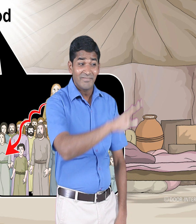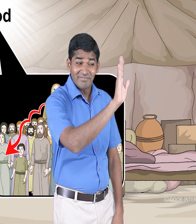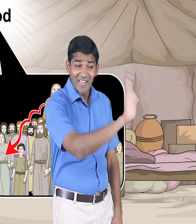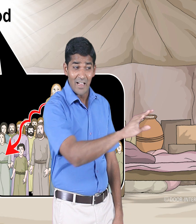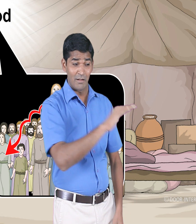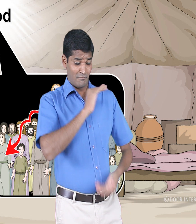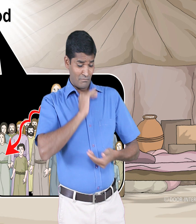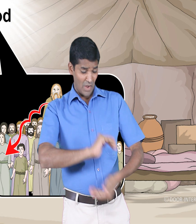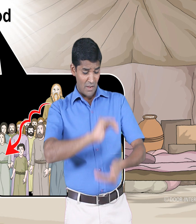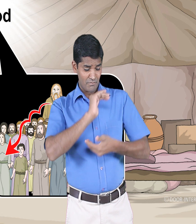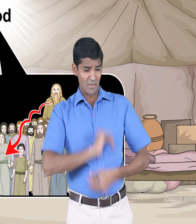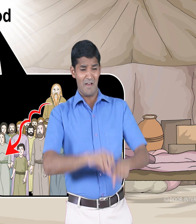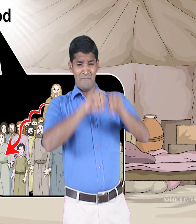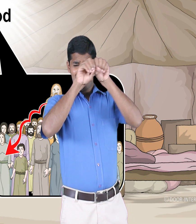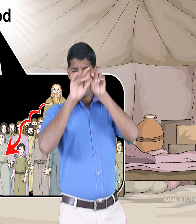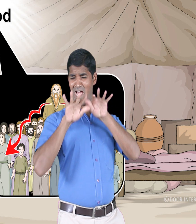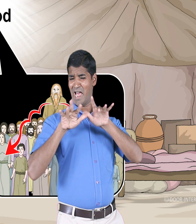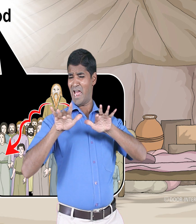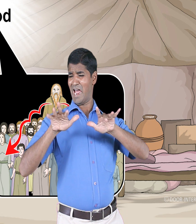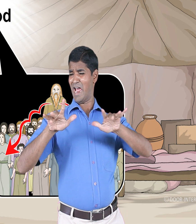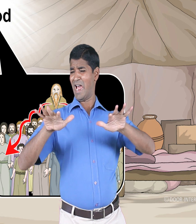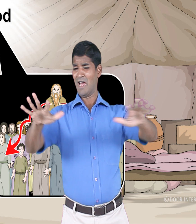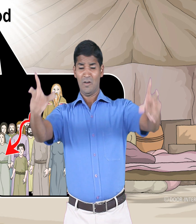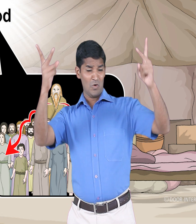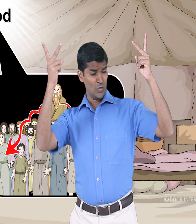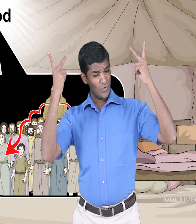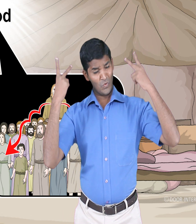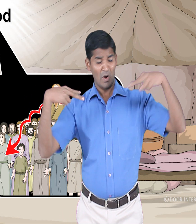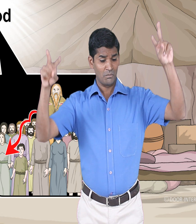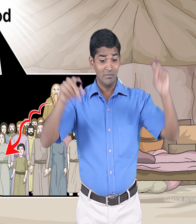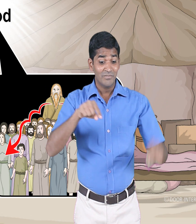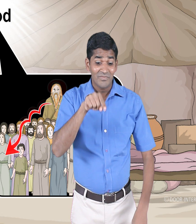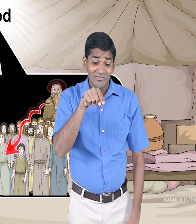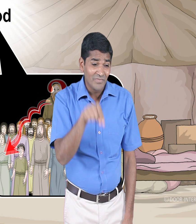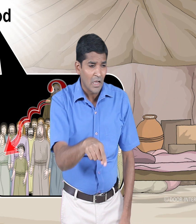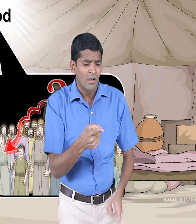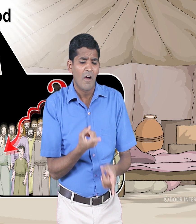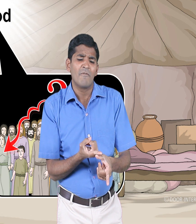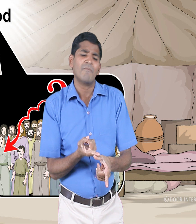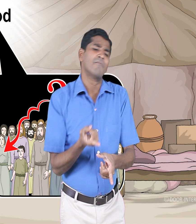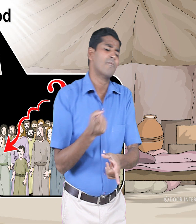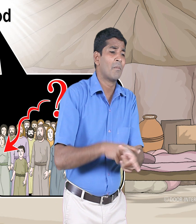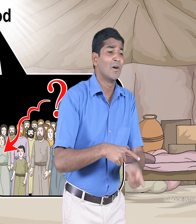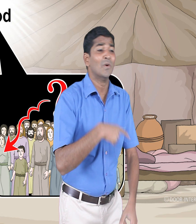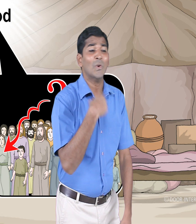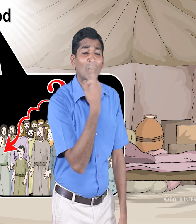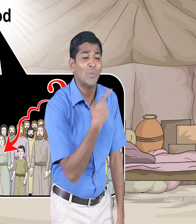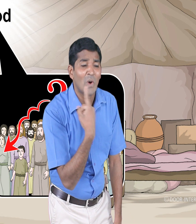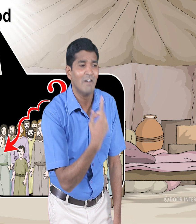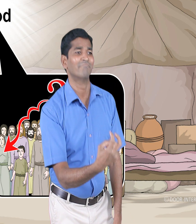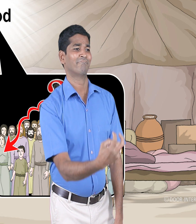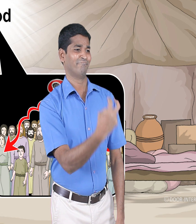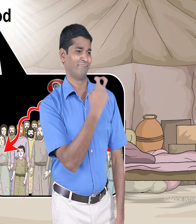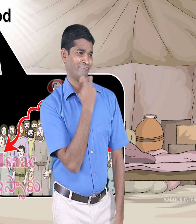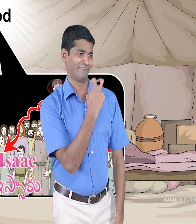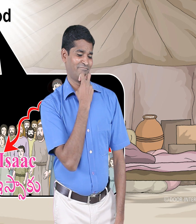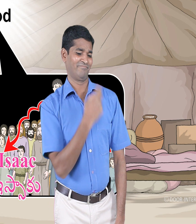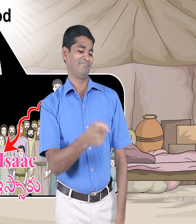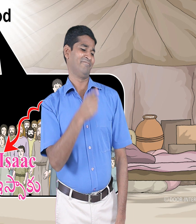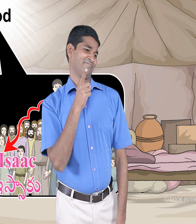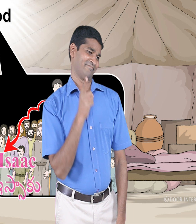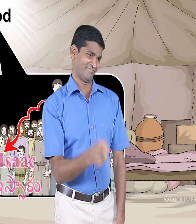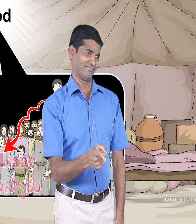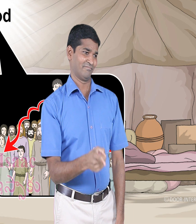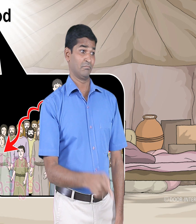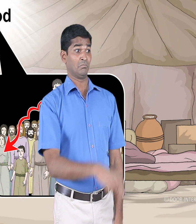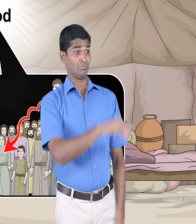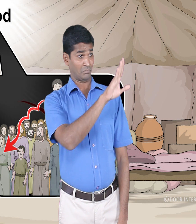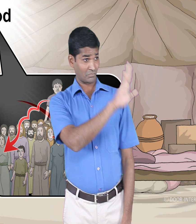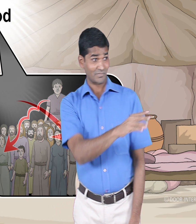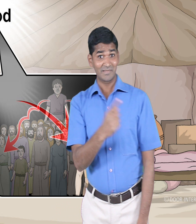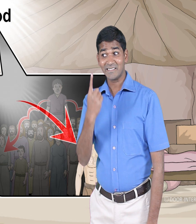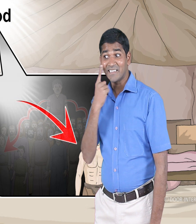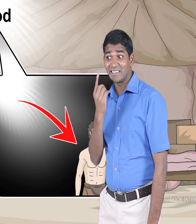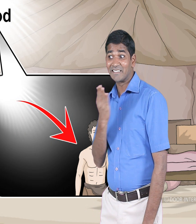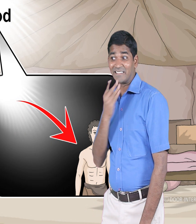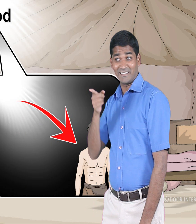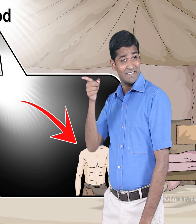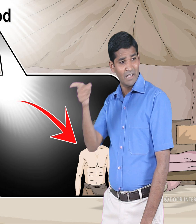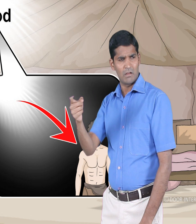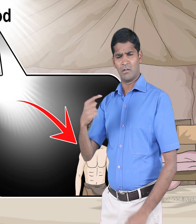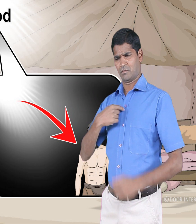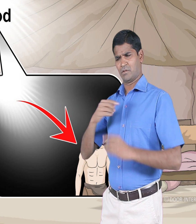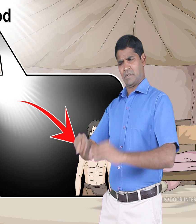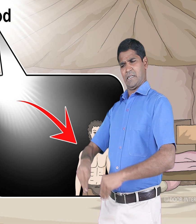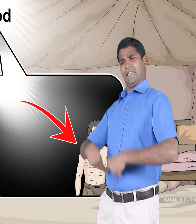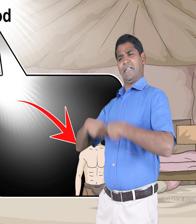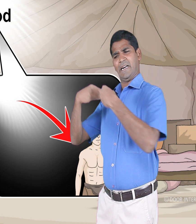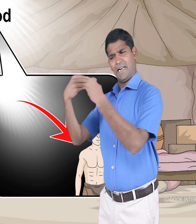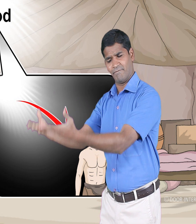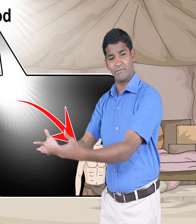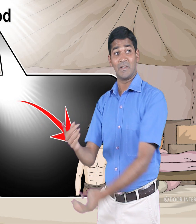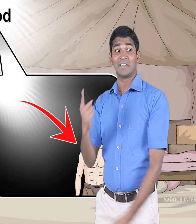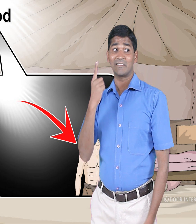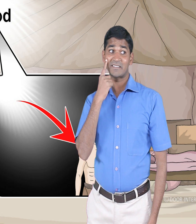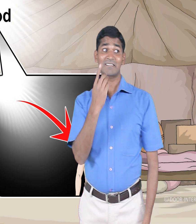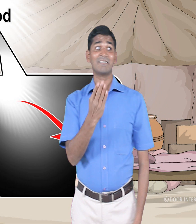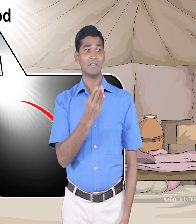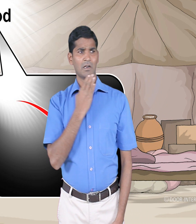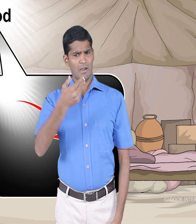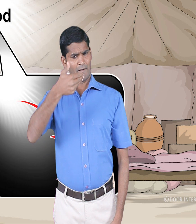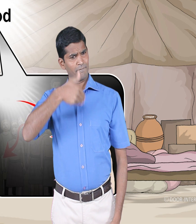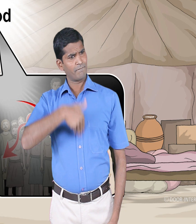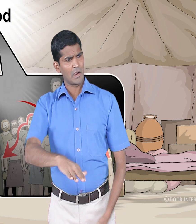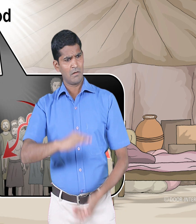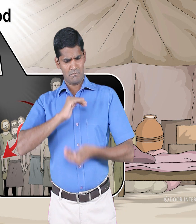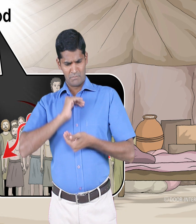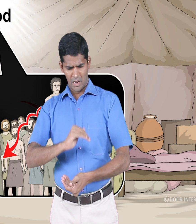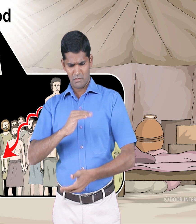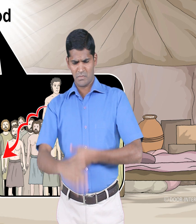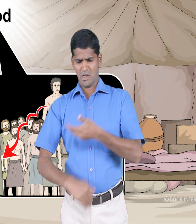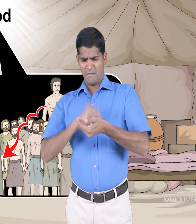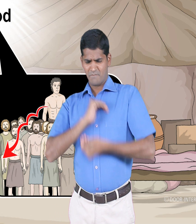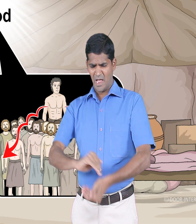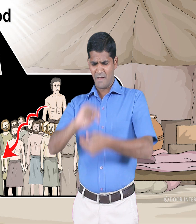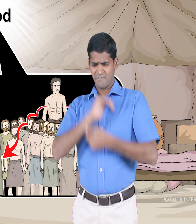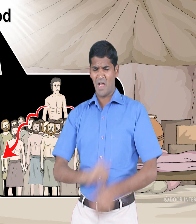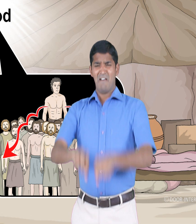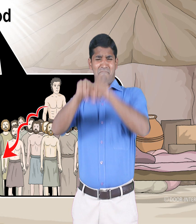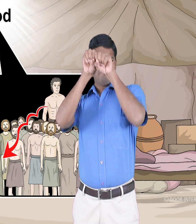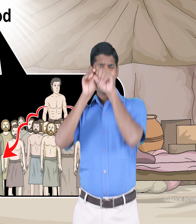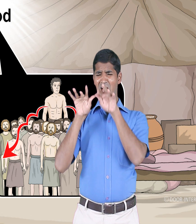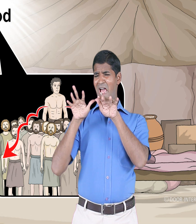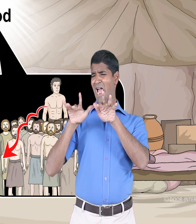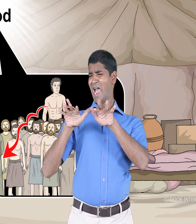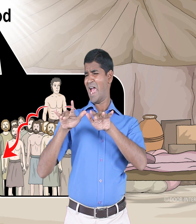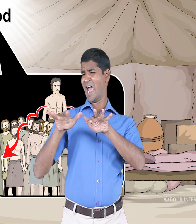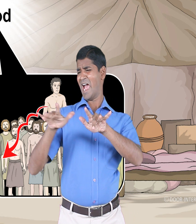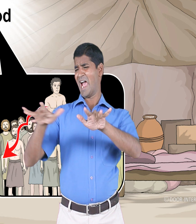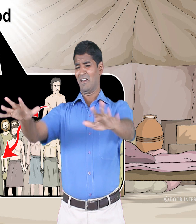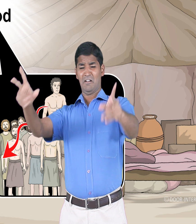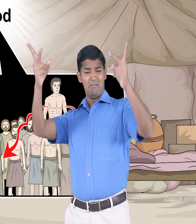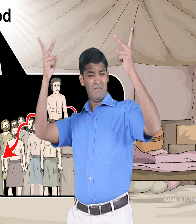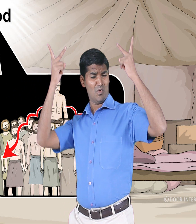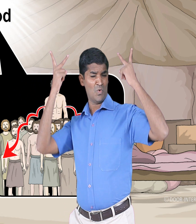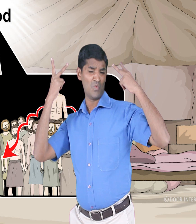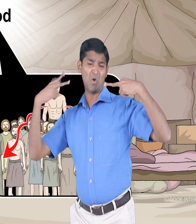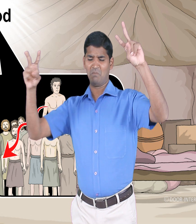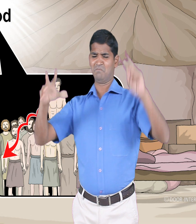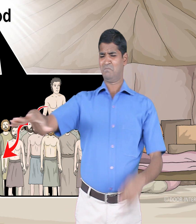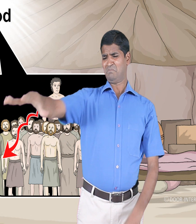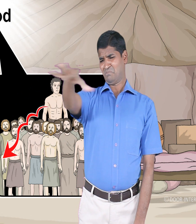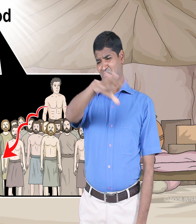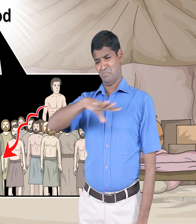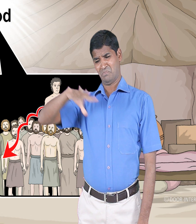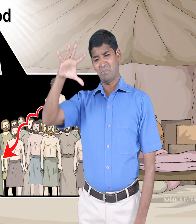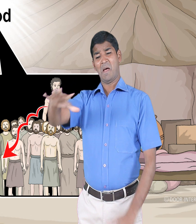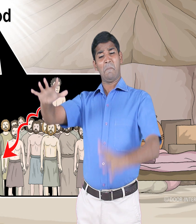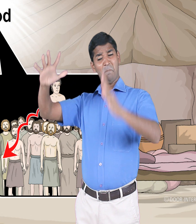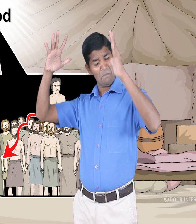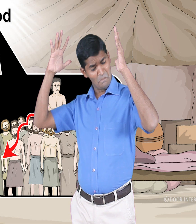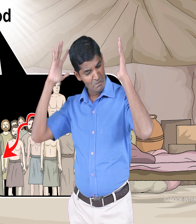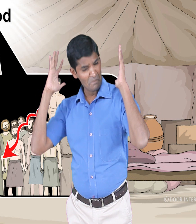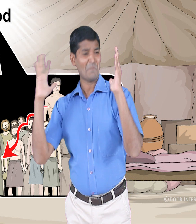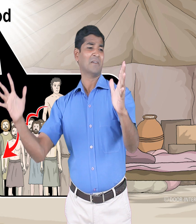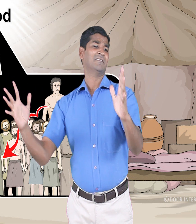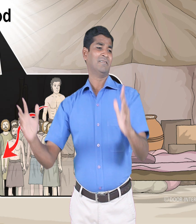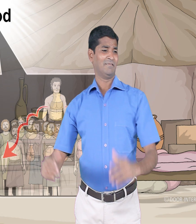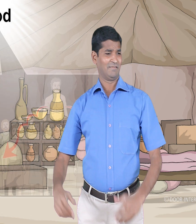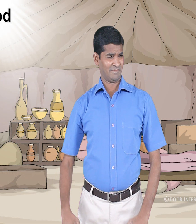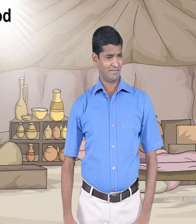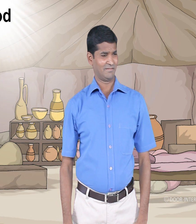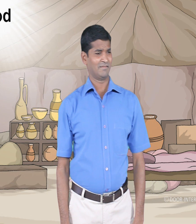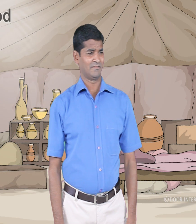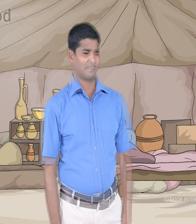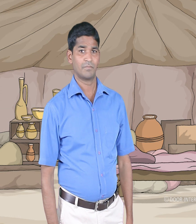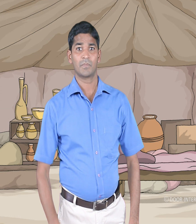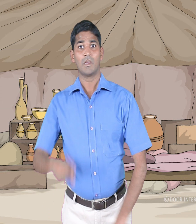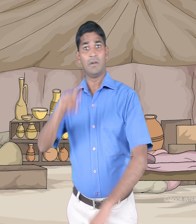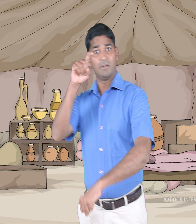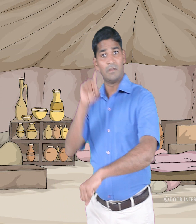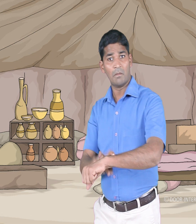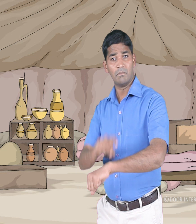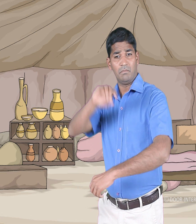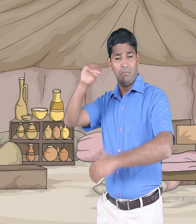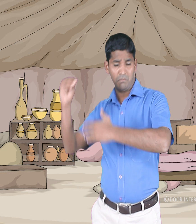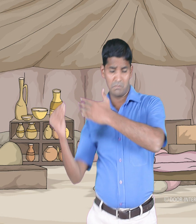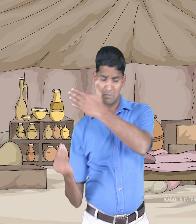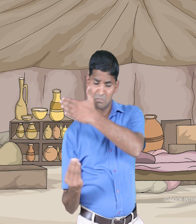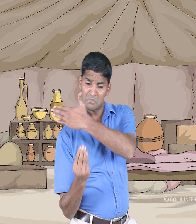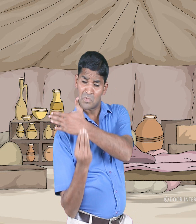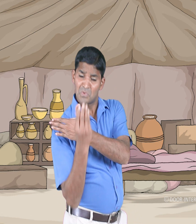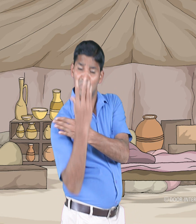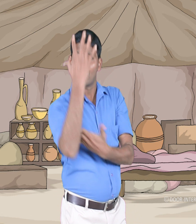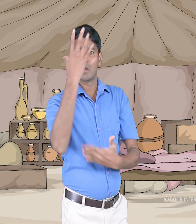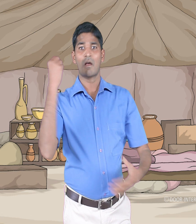But I will also make a nation of the slave woman’s son, because he is your offspring.”